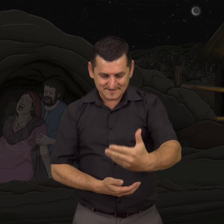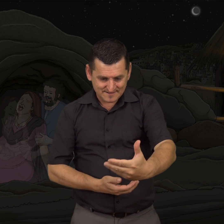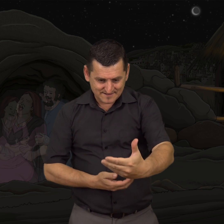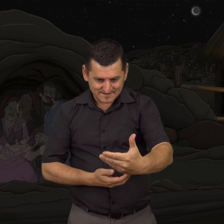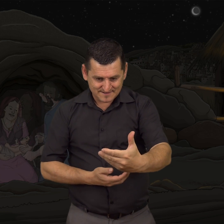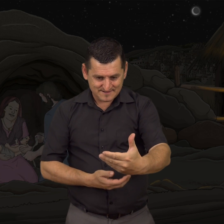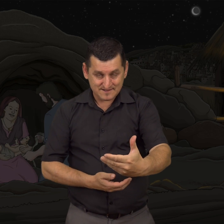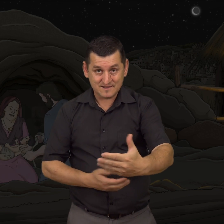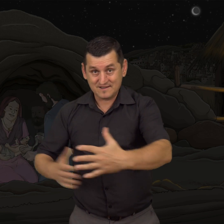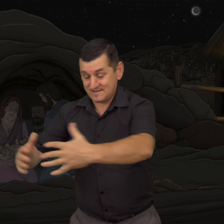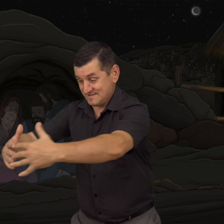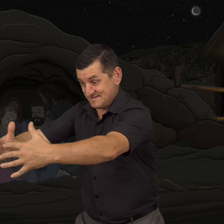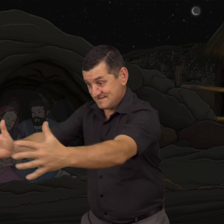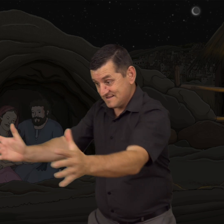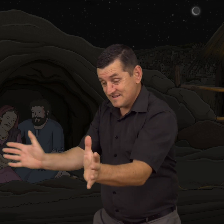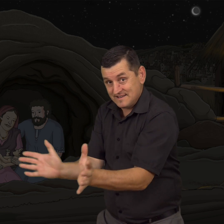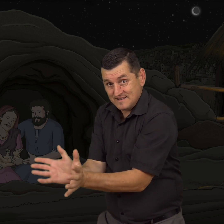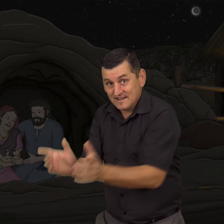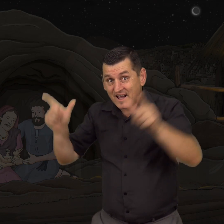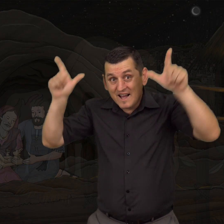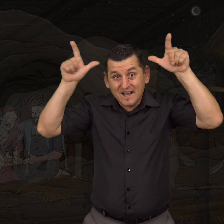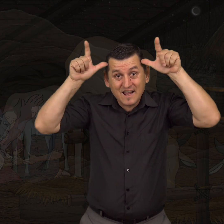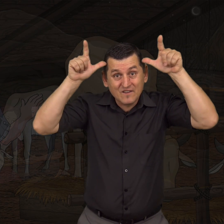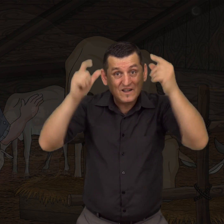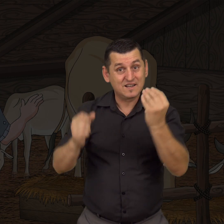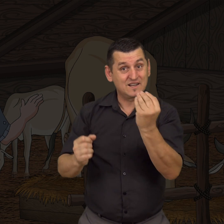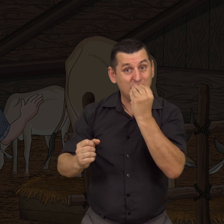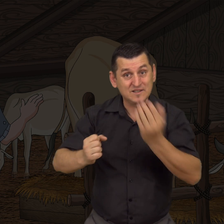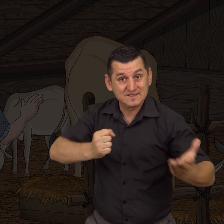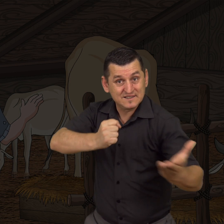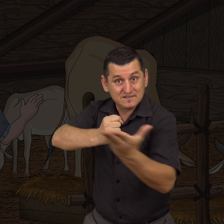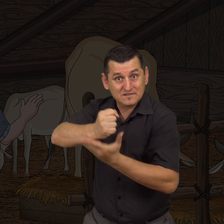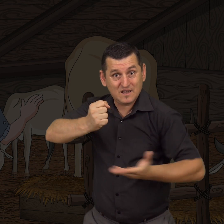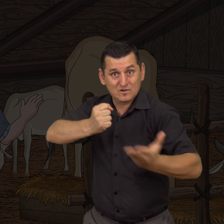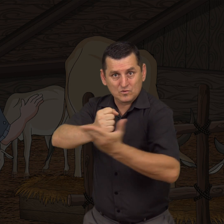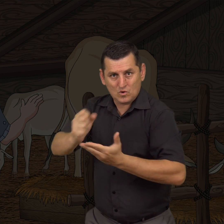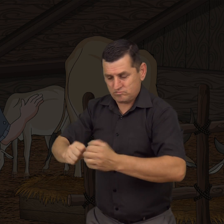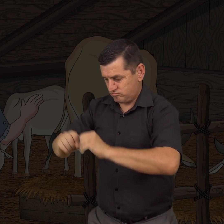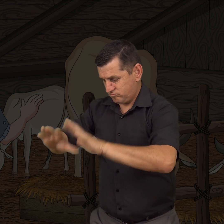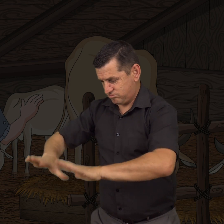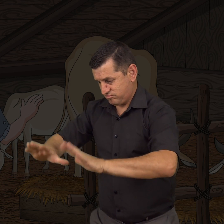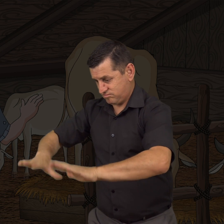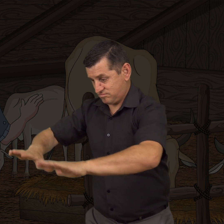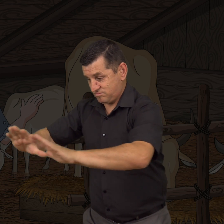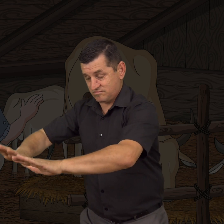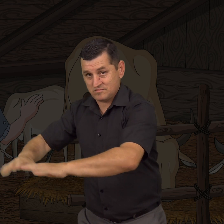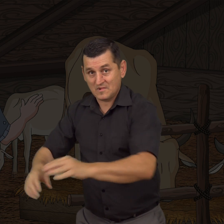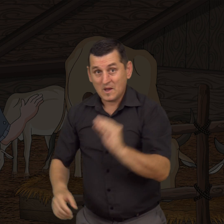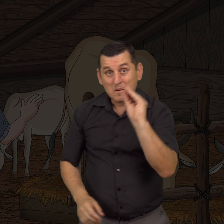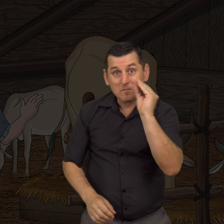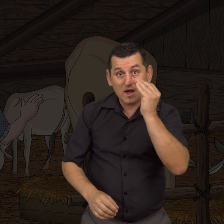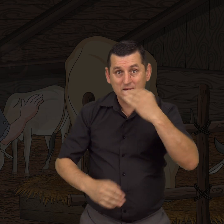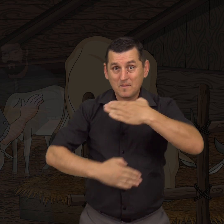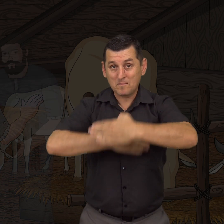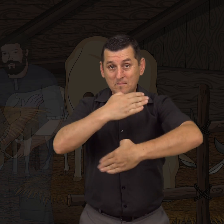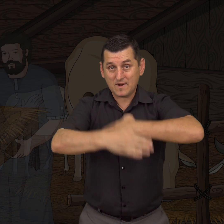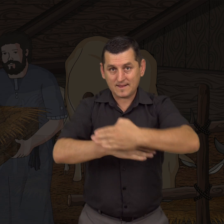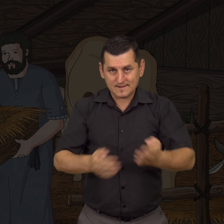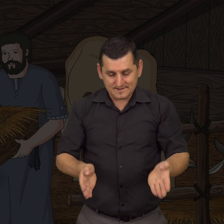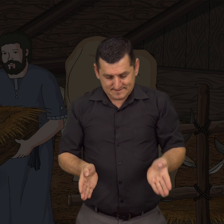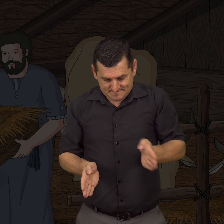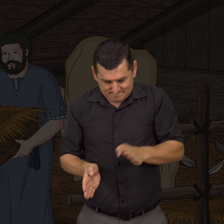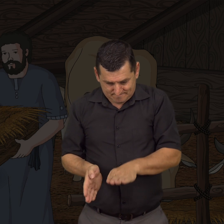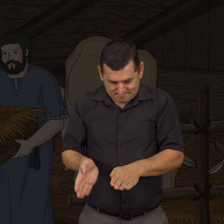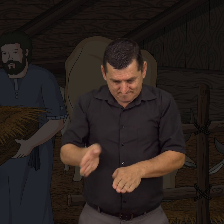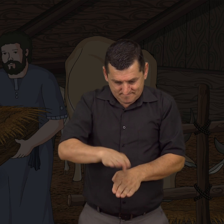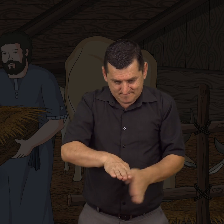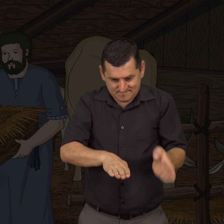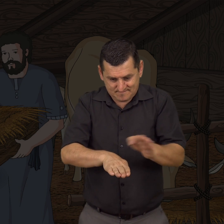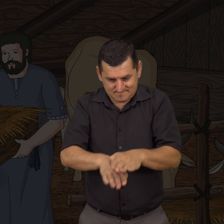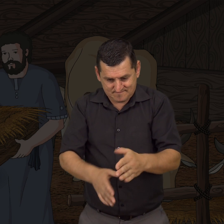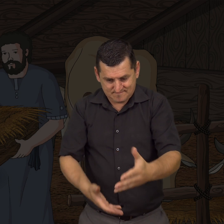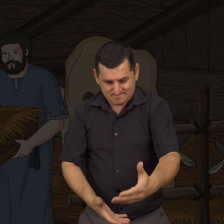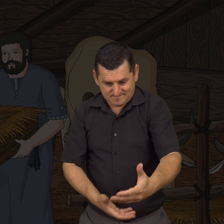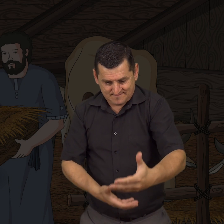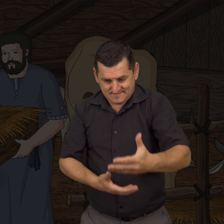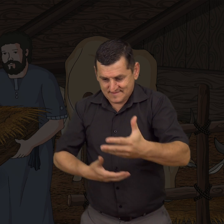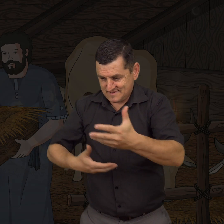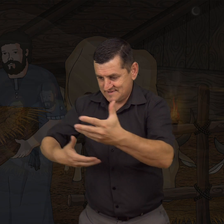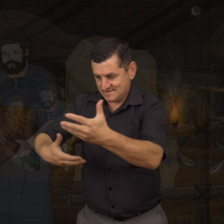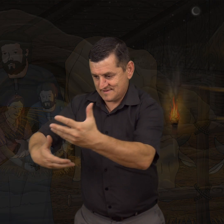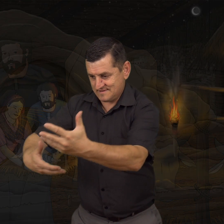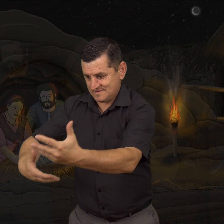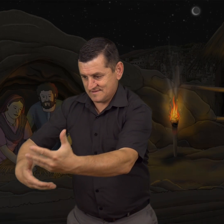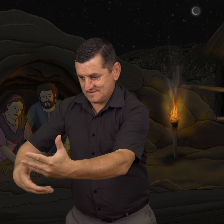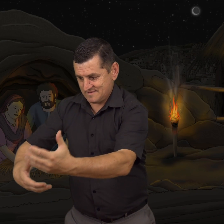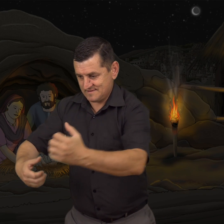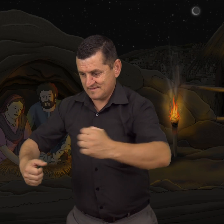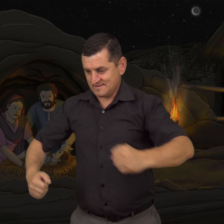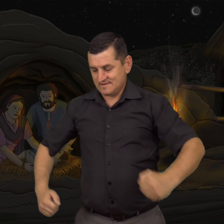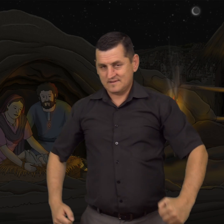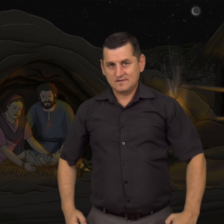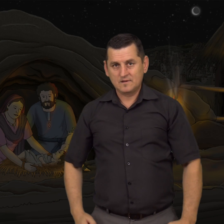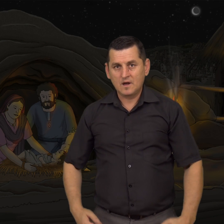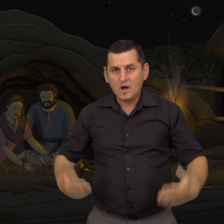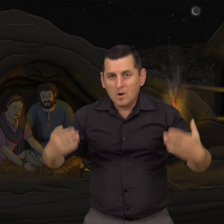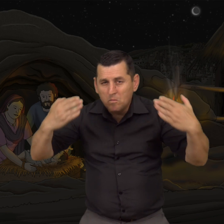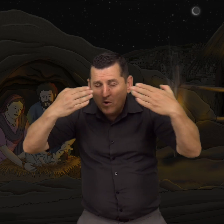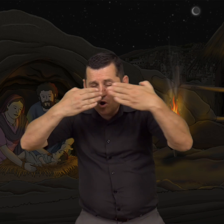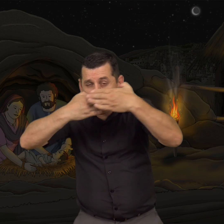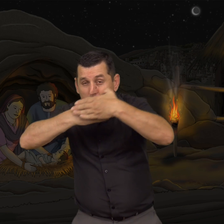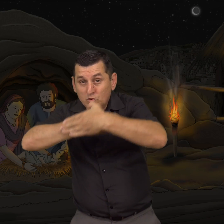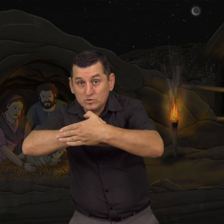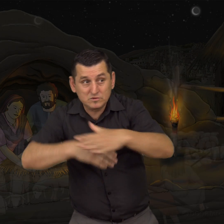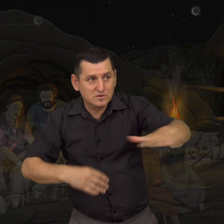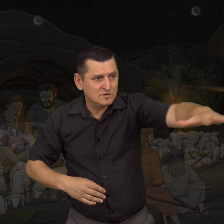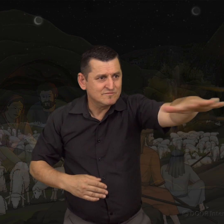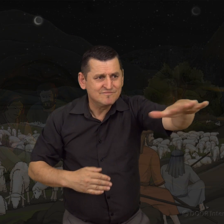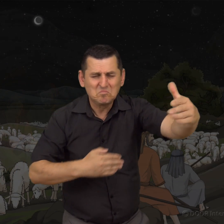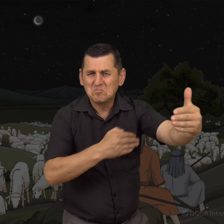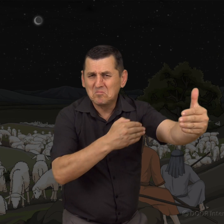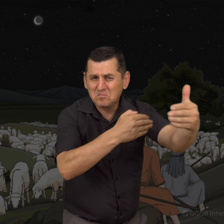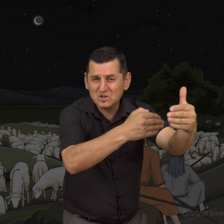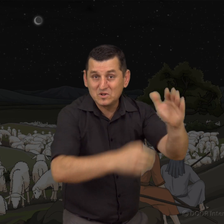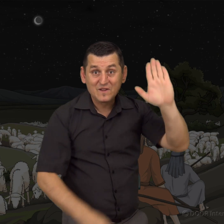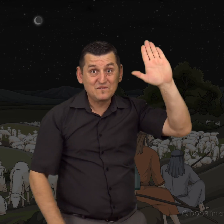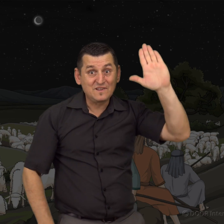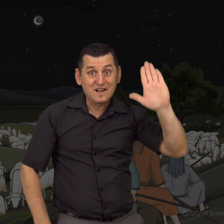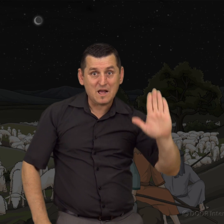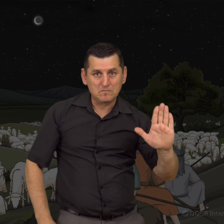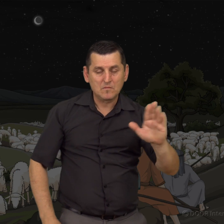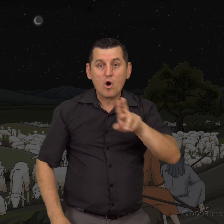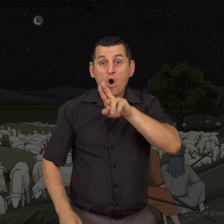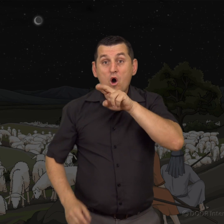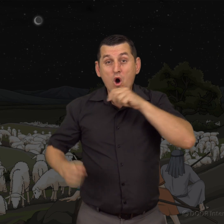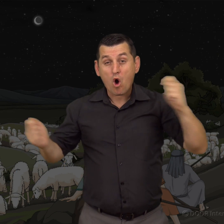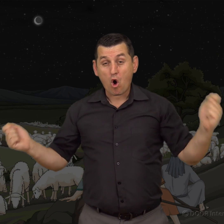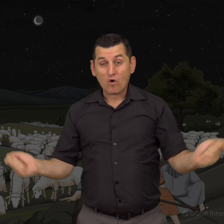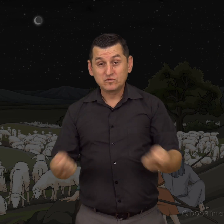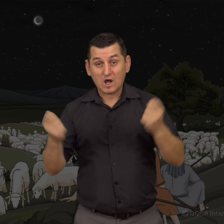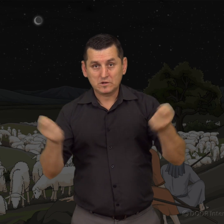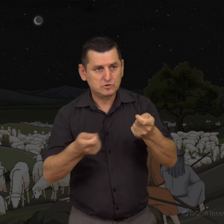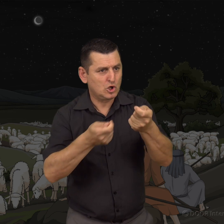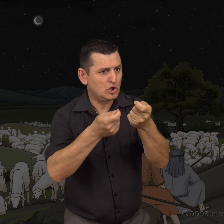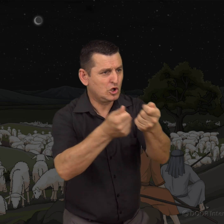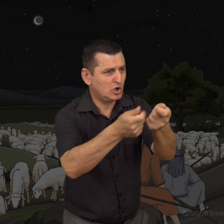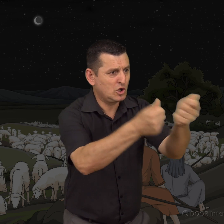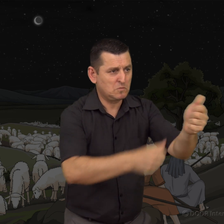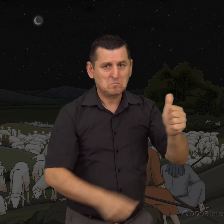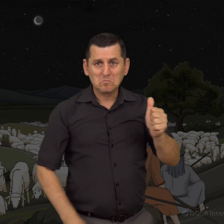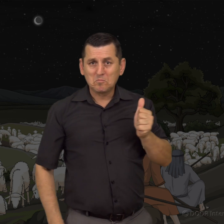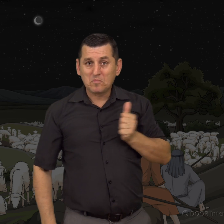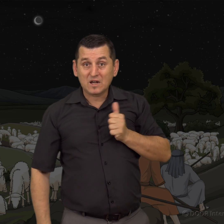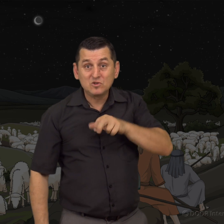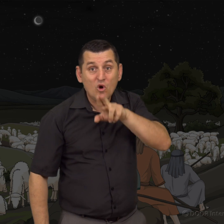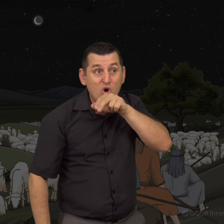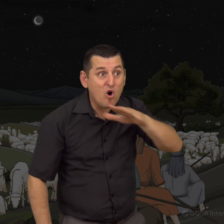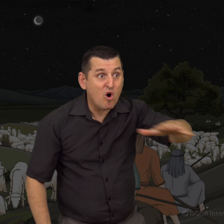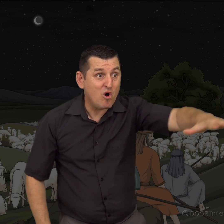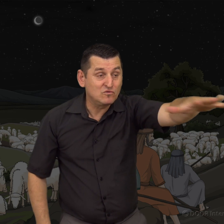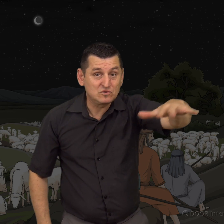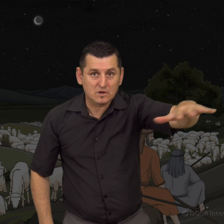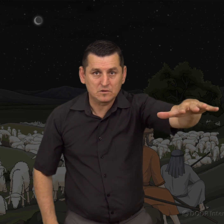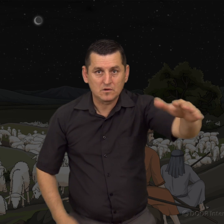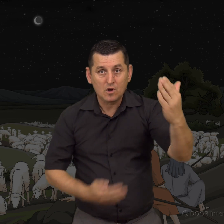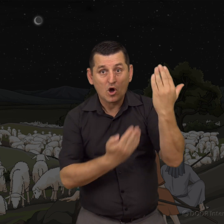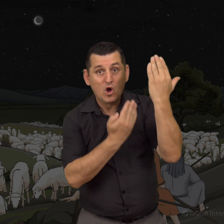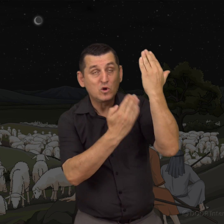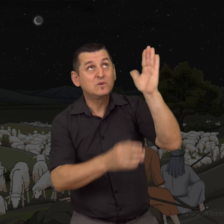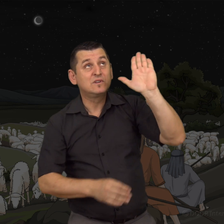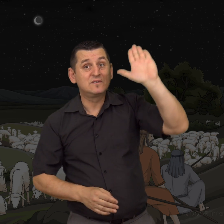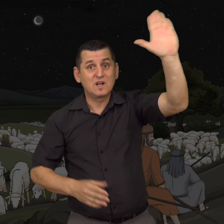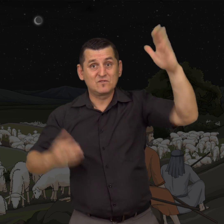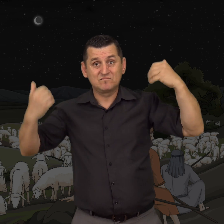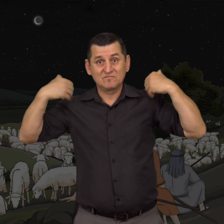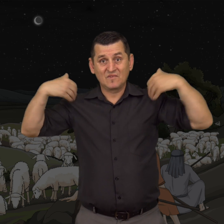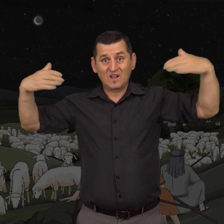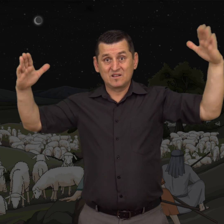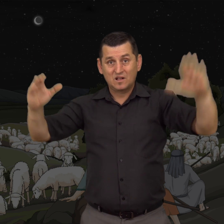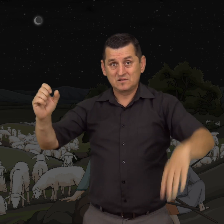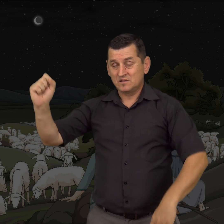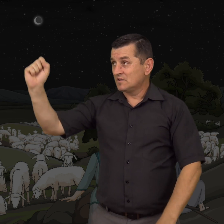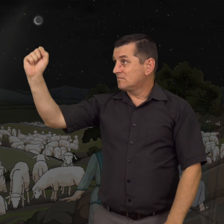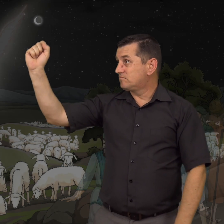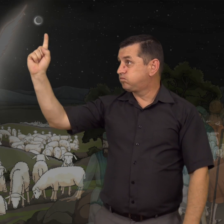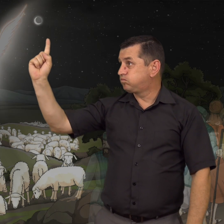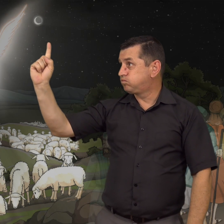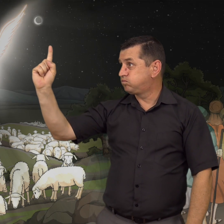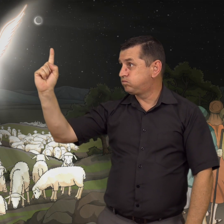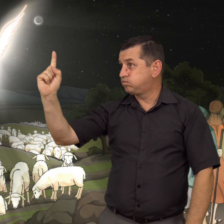She wrapped Him in swaddling cloths and laid Him in a manger, because there was no room for them in the inn. And there were shepherds residing in the fields nearby, keeping watch over their flocks by night.